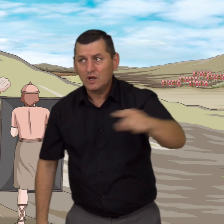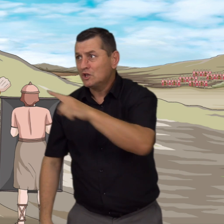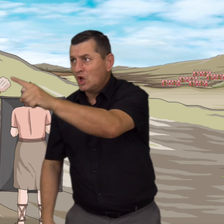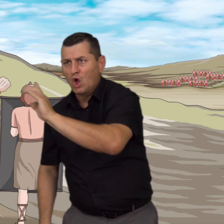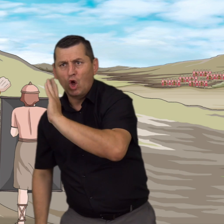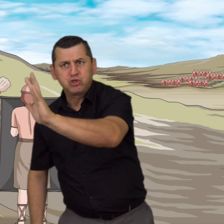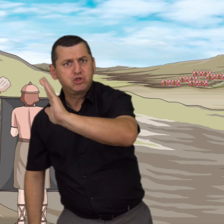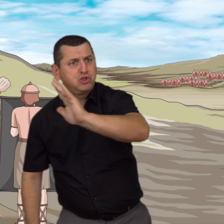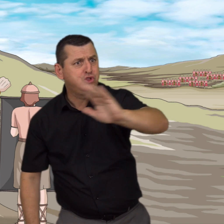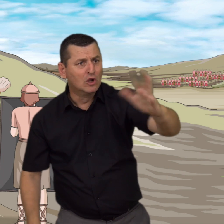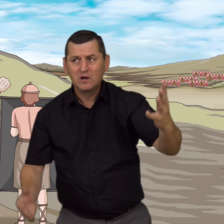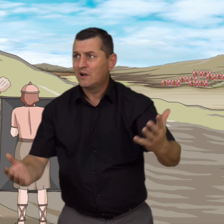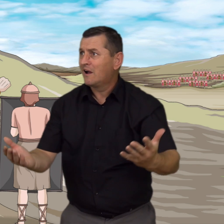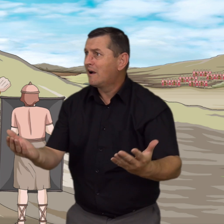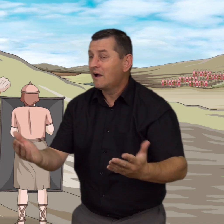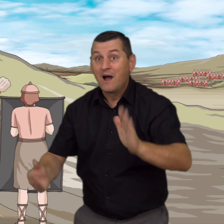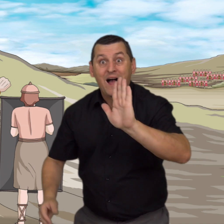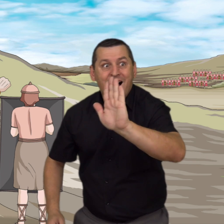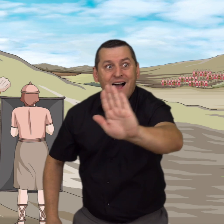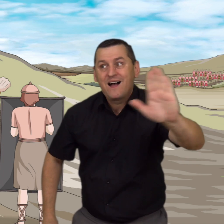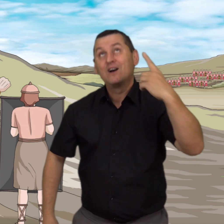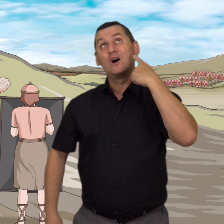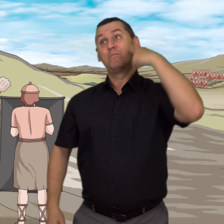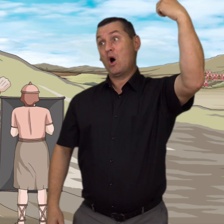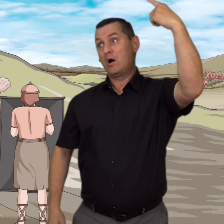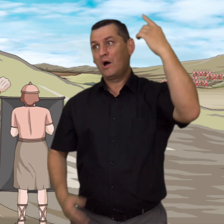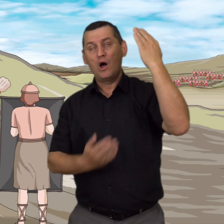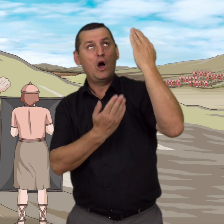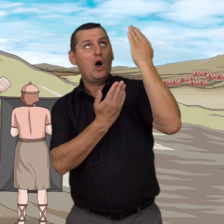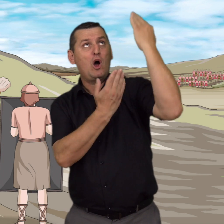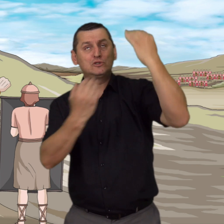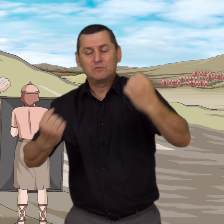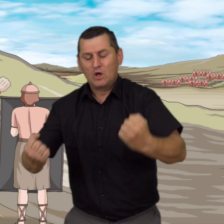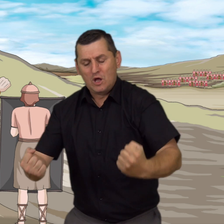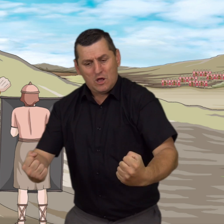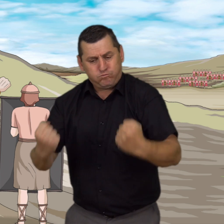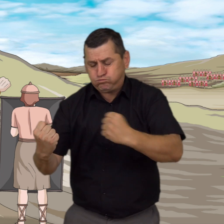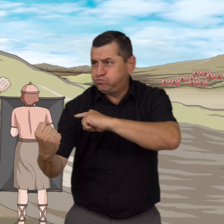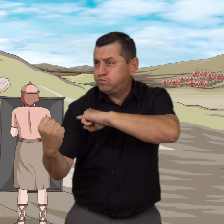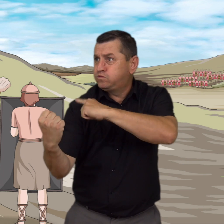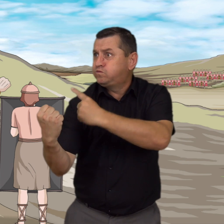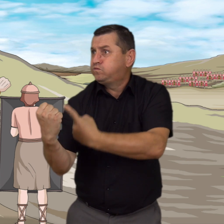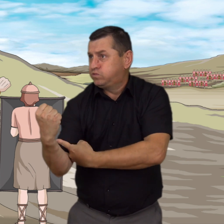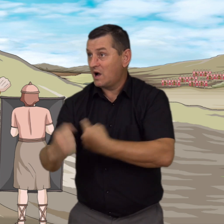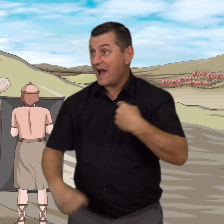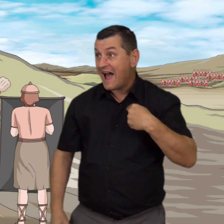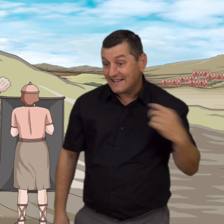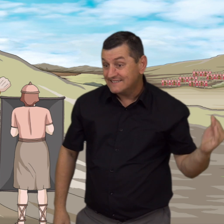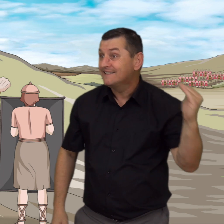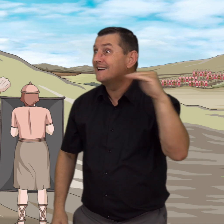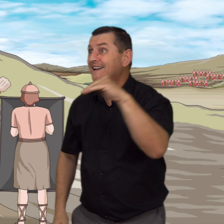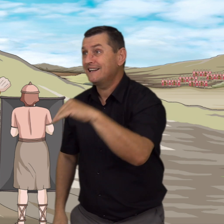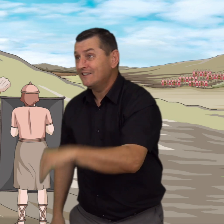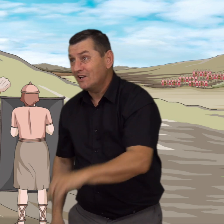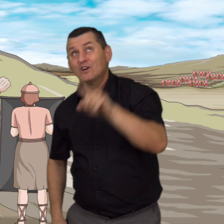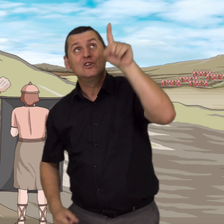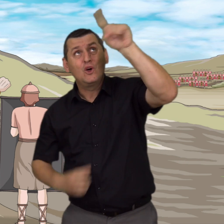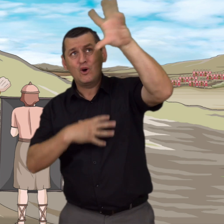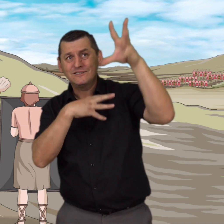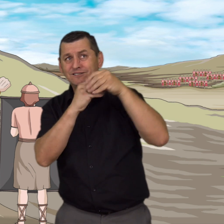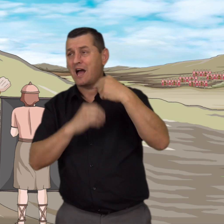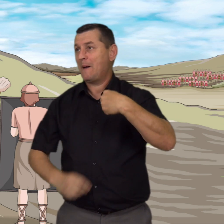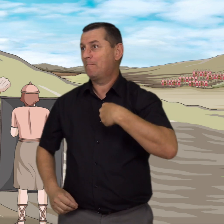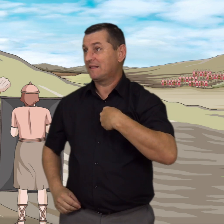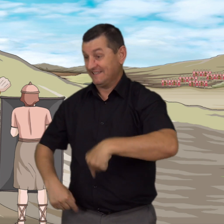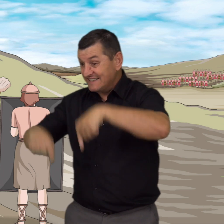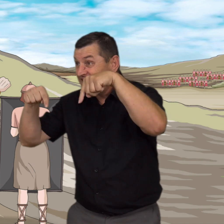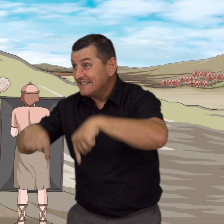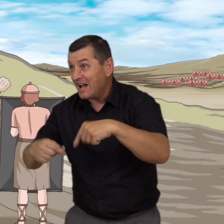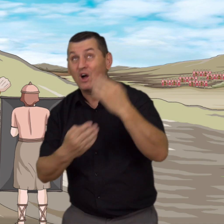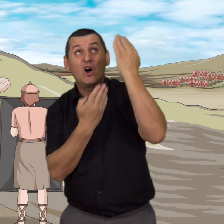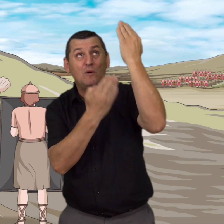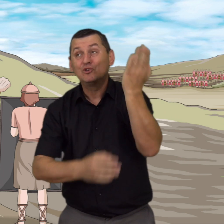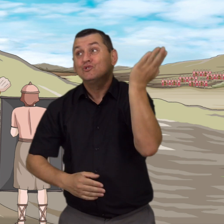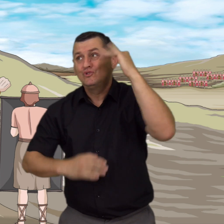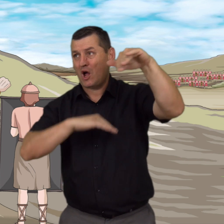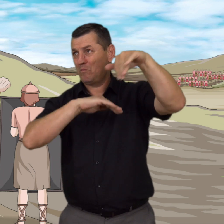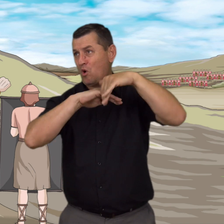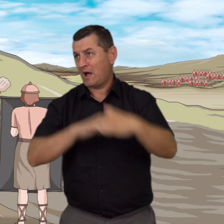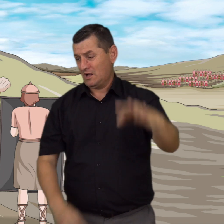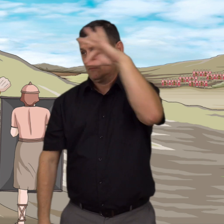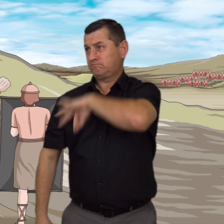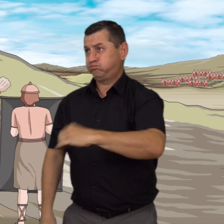This day the LORD will deliver you into my hand.